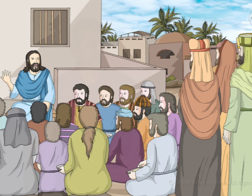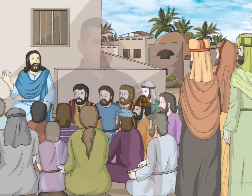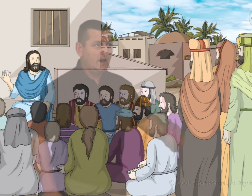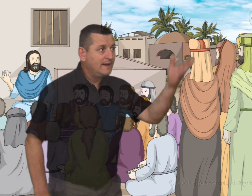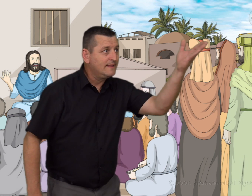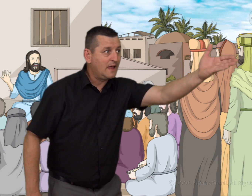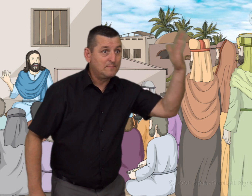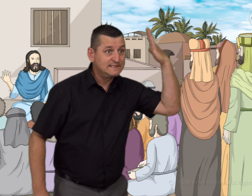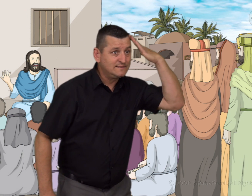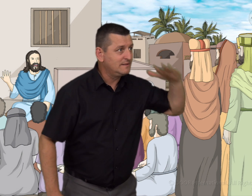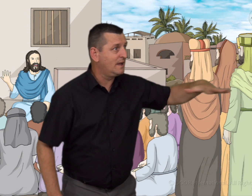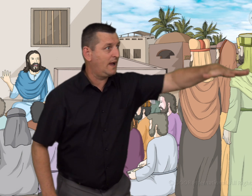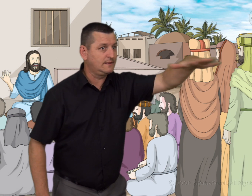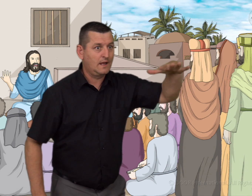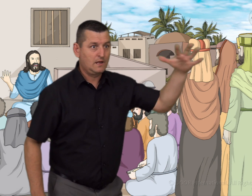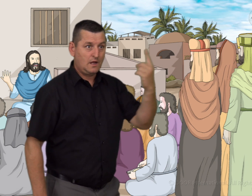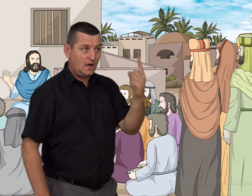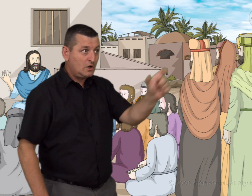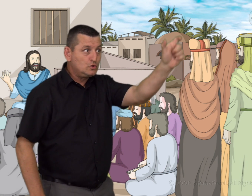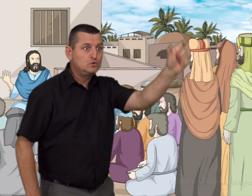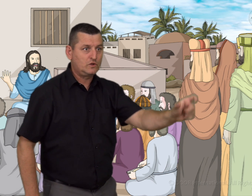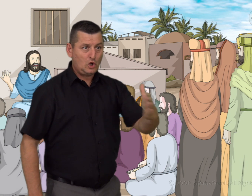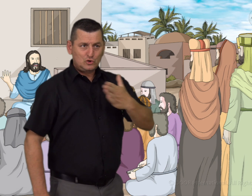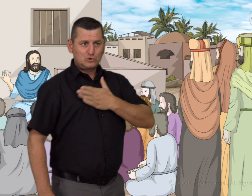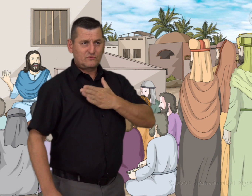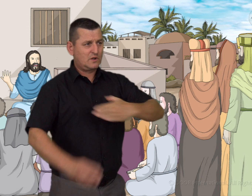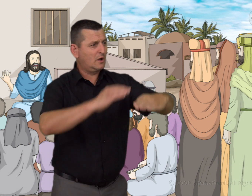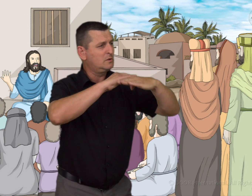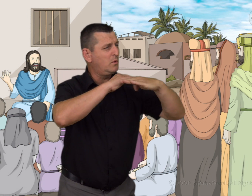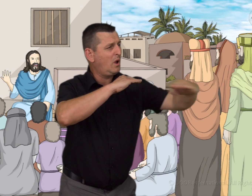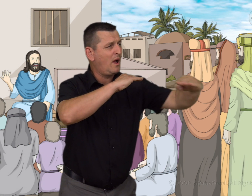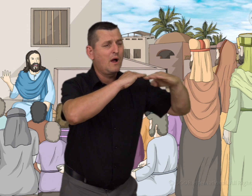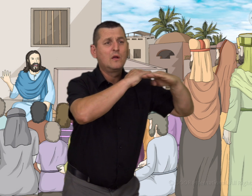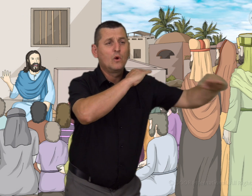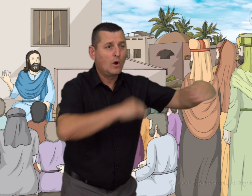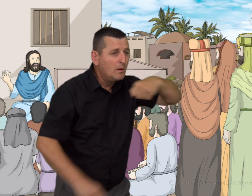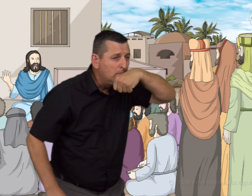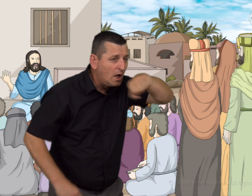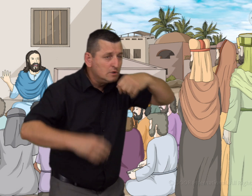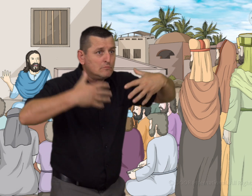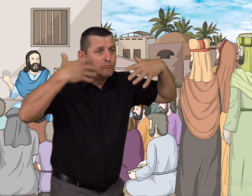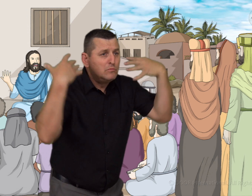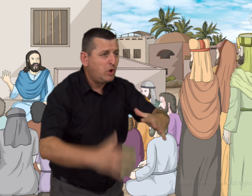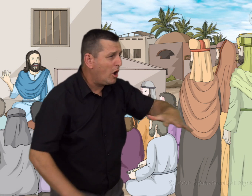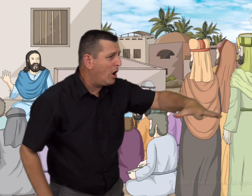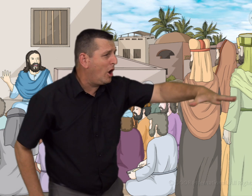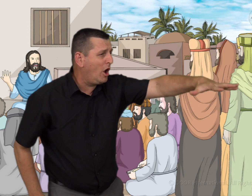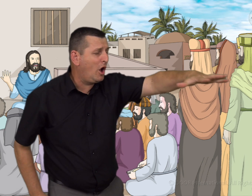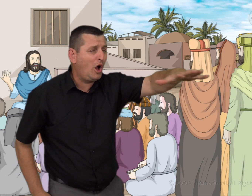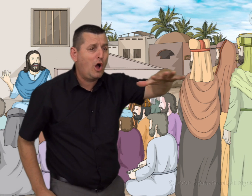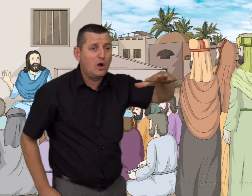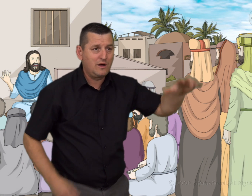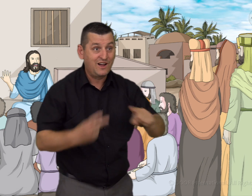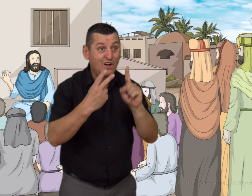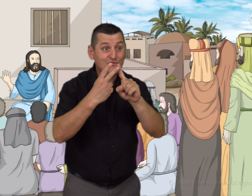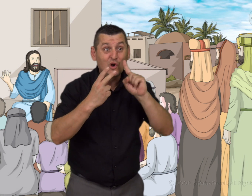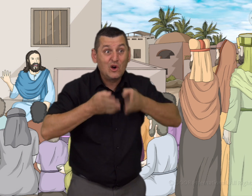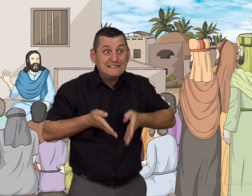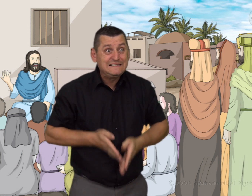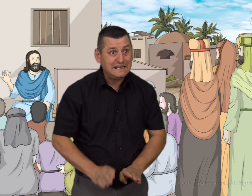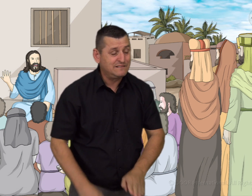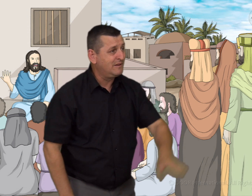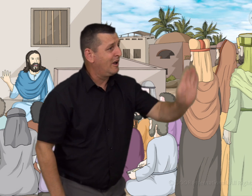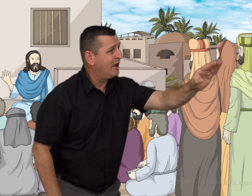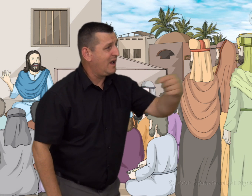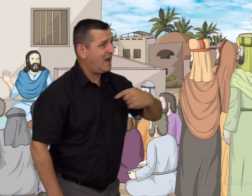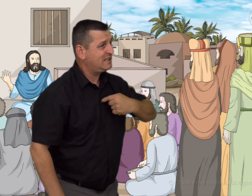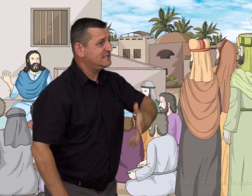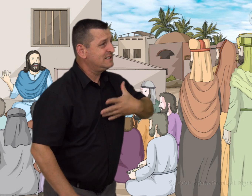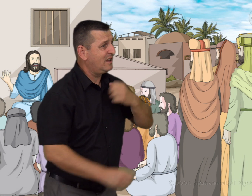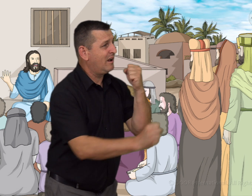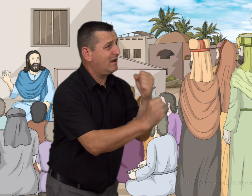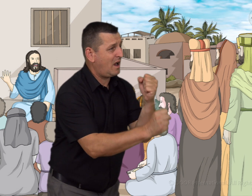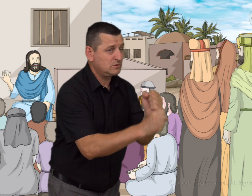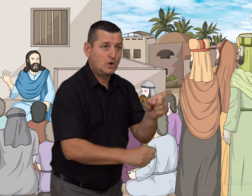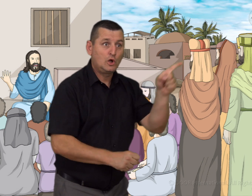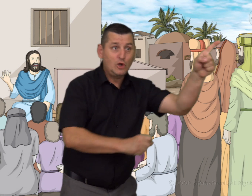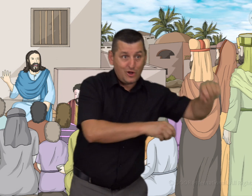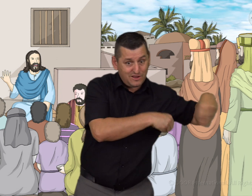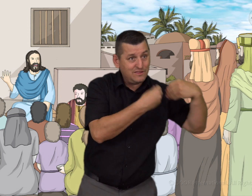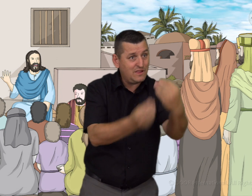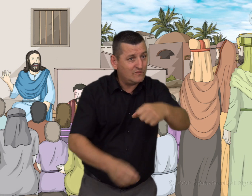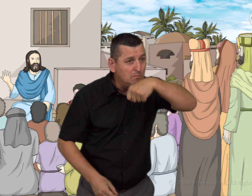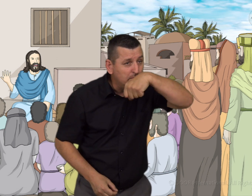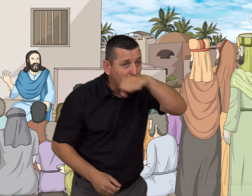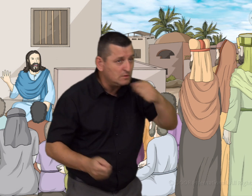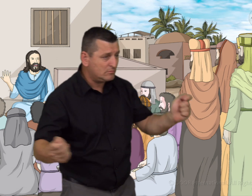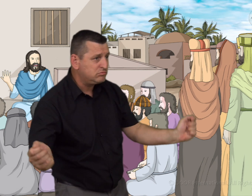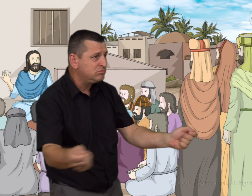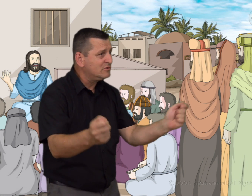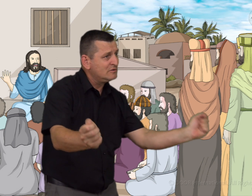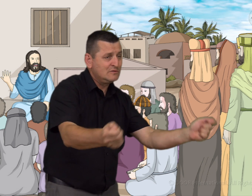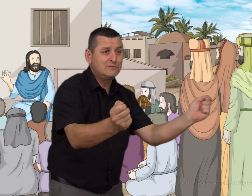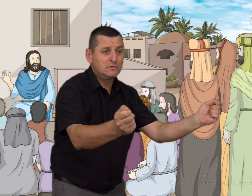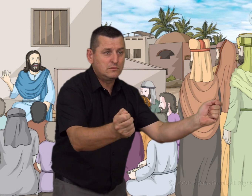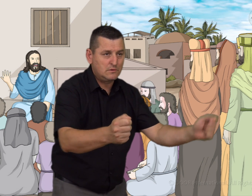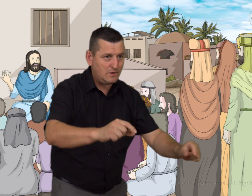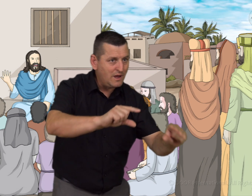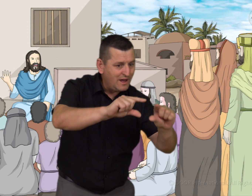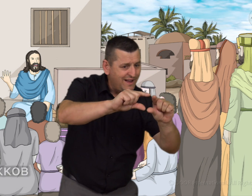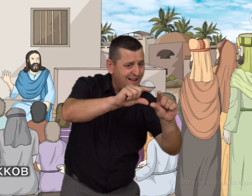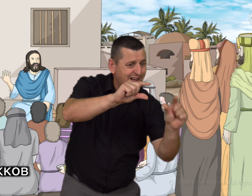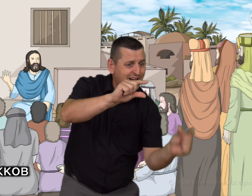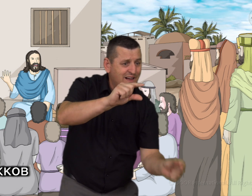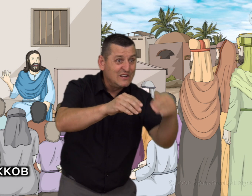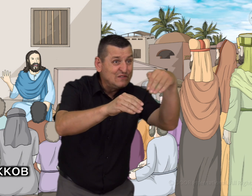So he went and hired himself out to a citizen of that country, who sent him into his fields to feed the pigs.